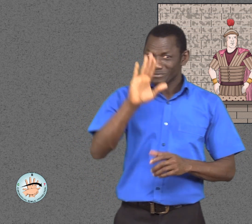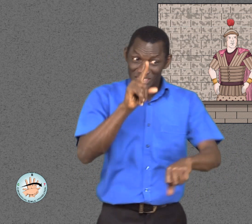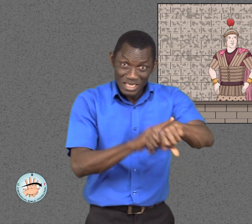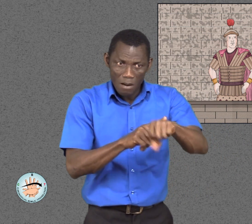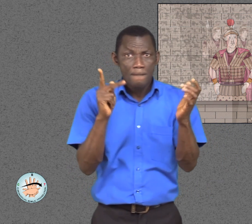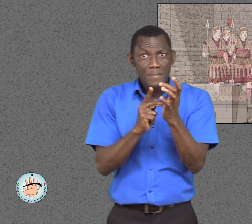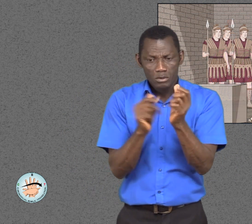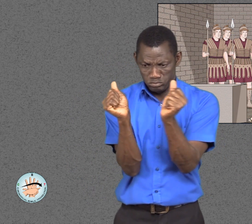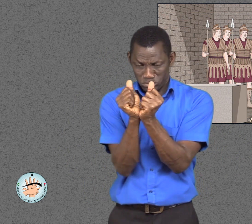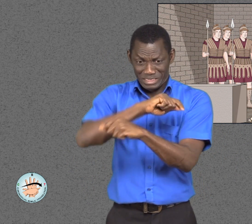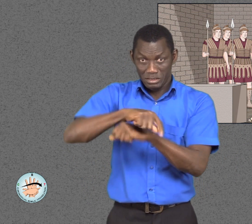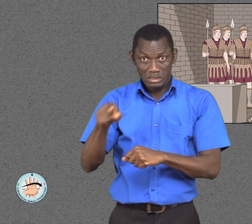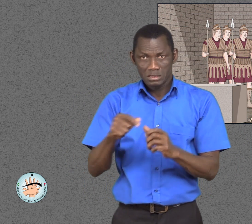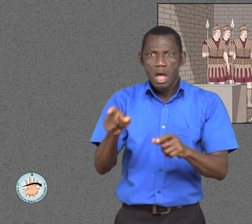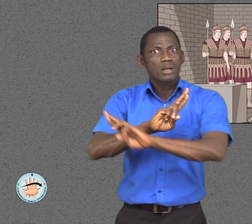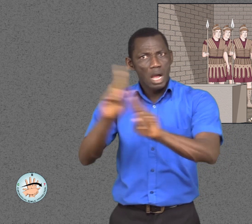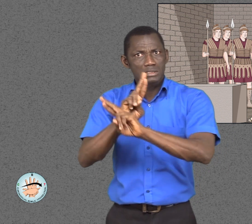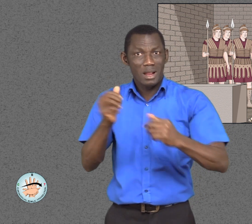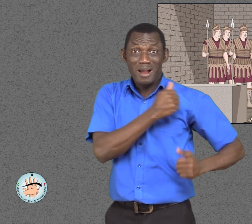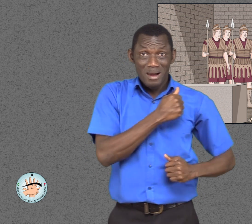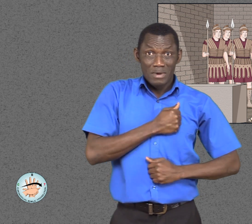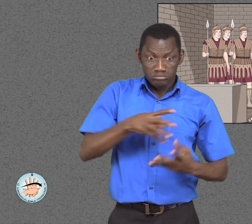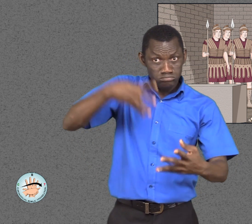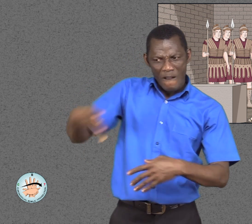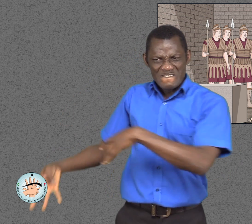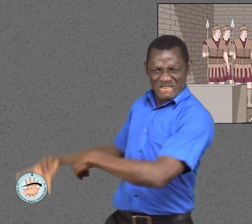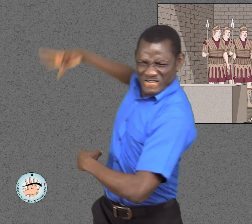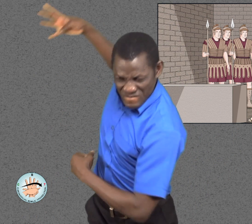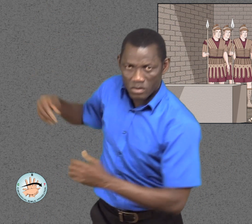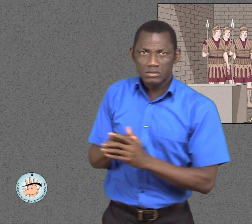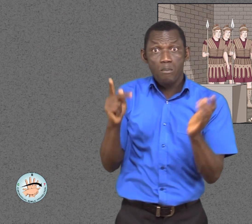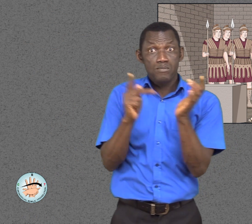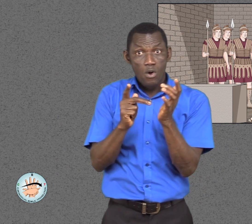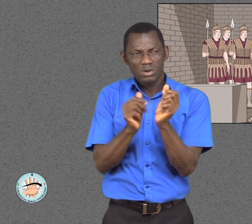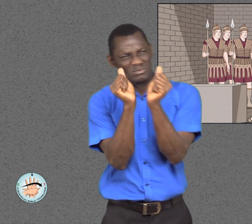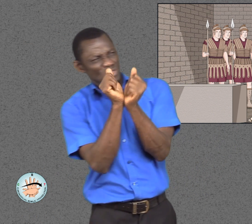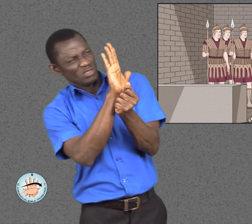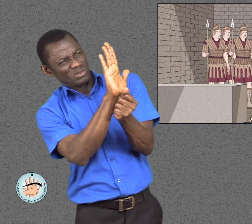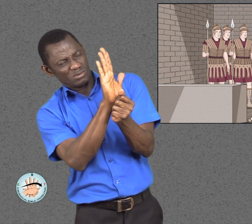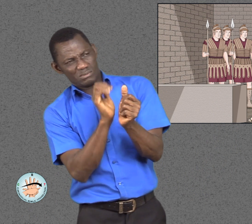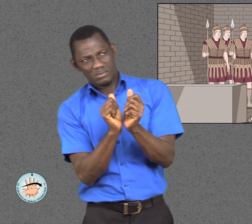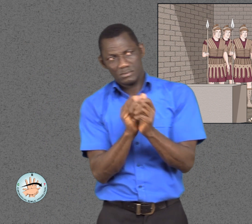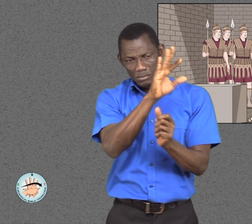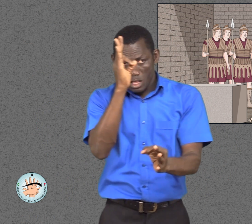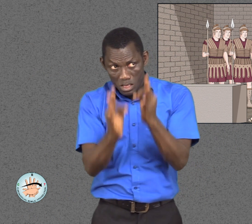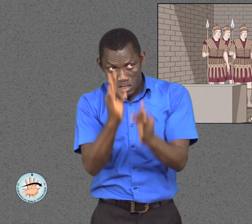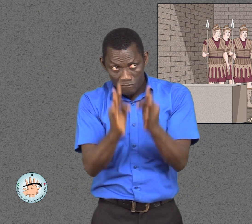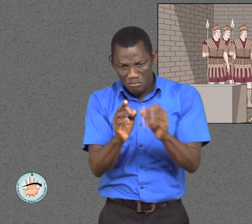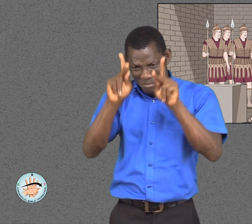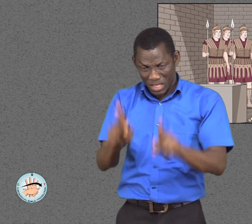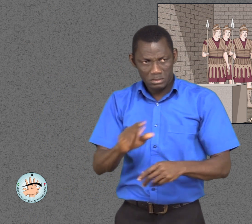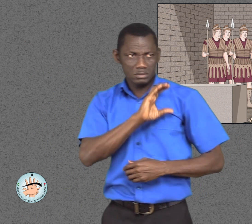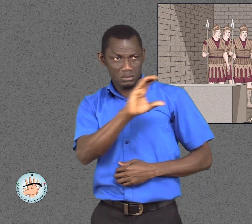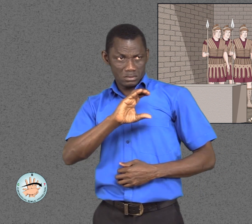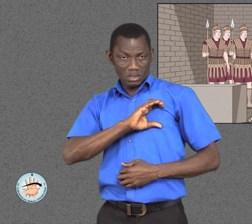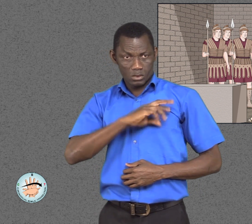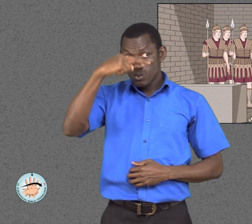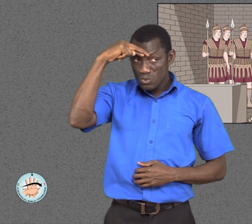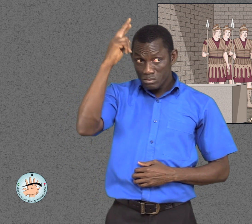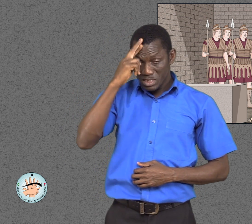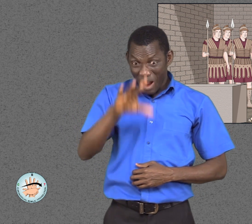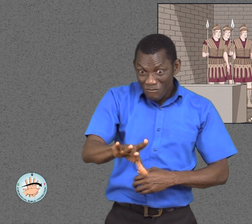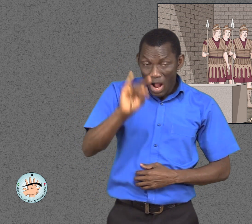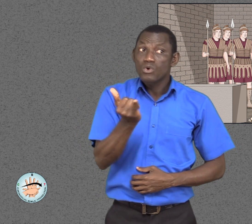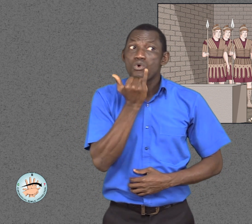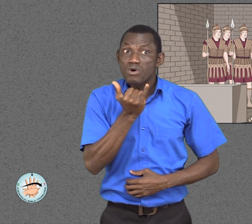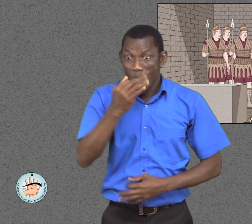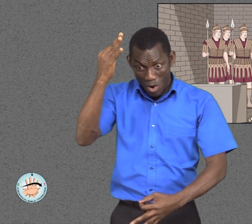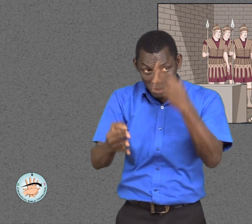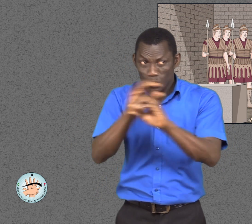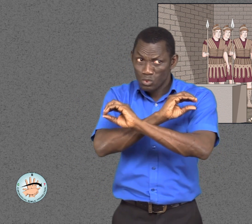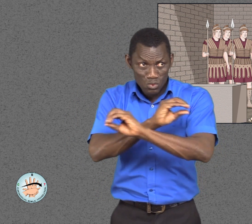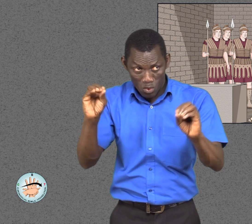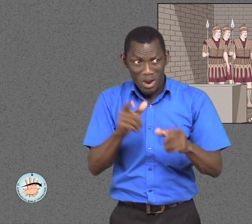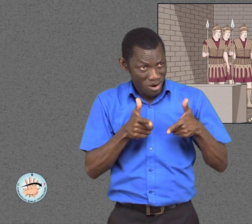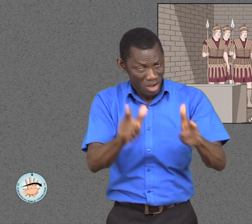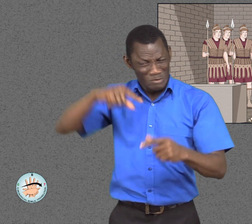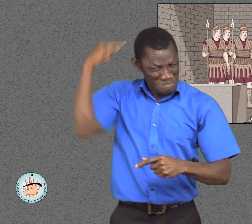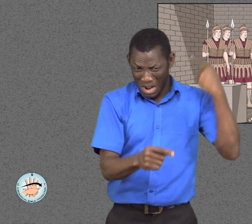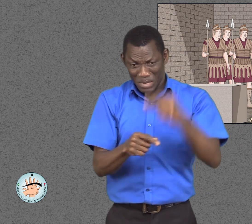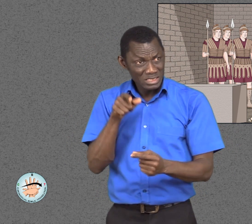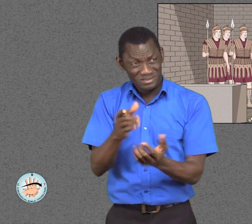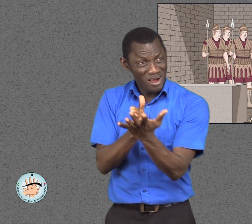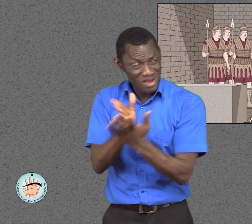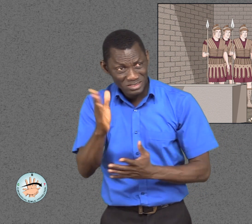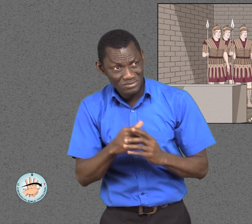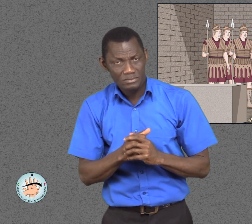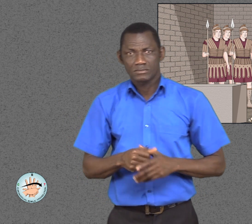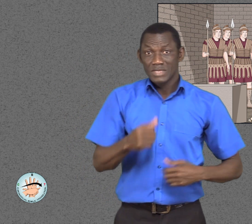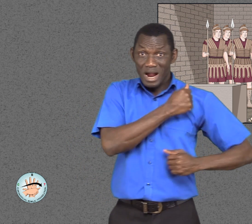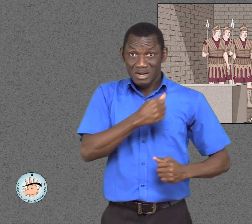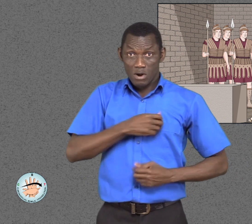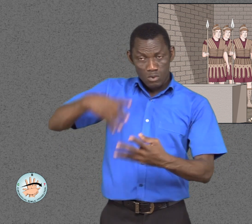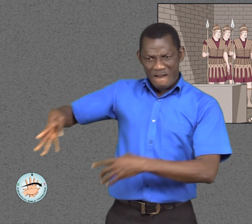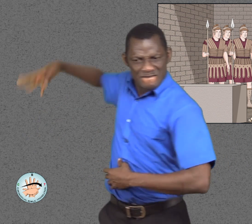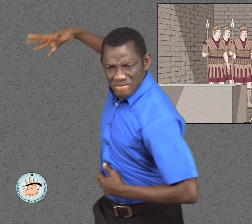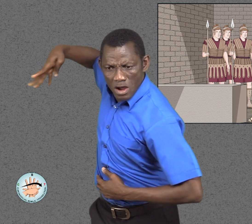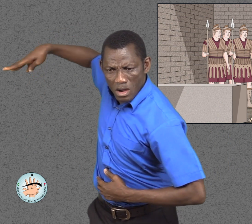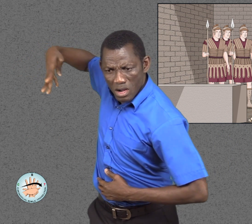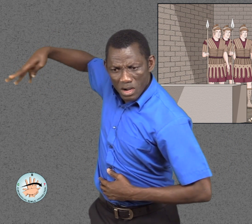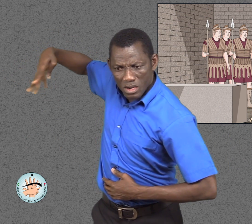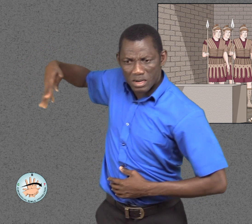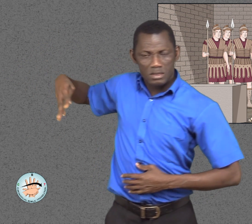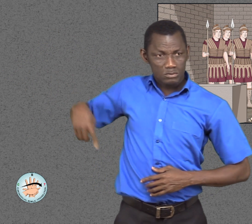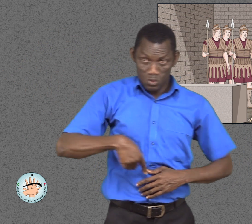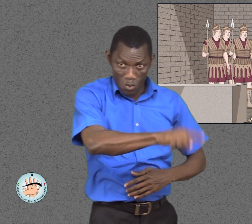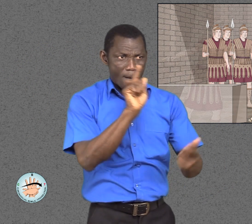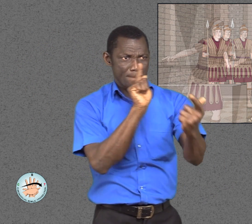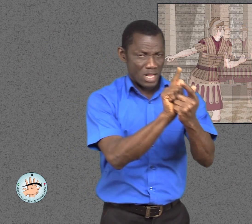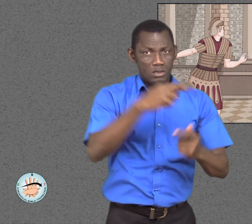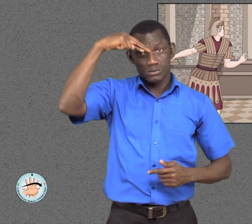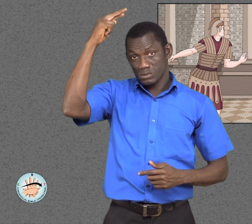But as they stretched him out to strap him down, Paul said to the centurion standing there, “Is it lawful for you to flog a Roman citizen without a trial?”